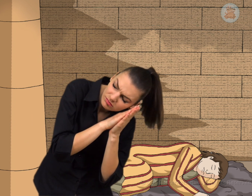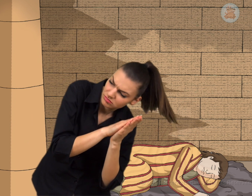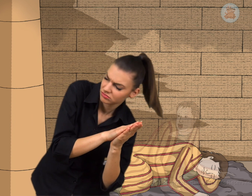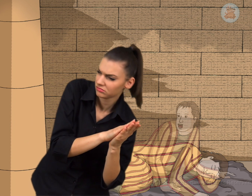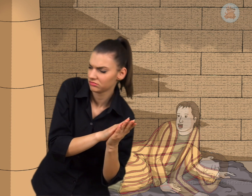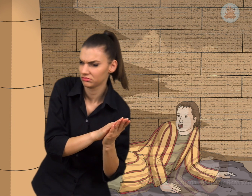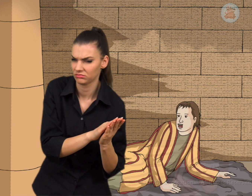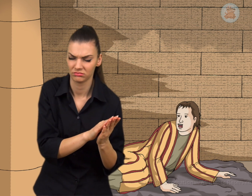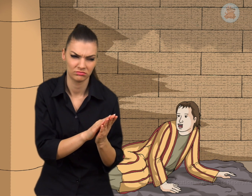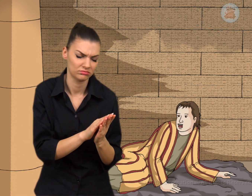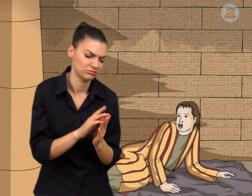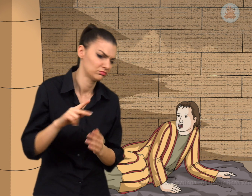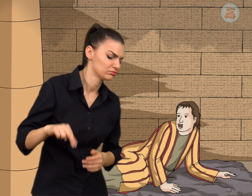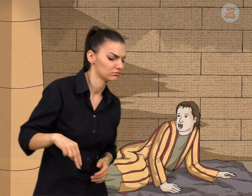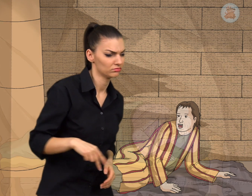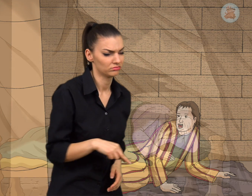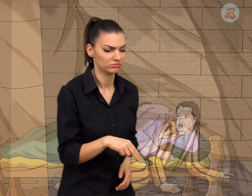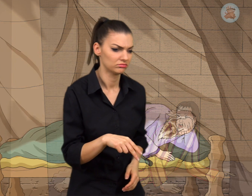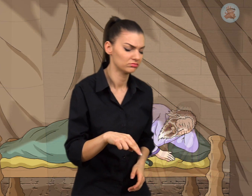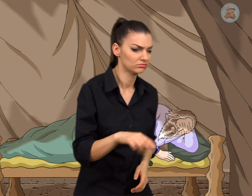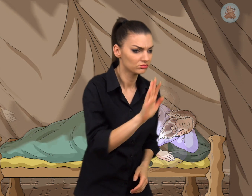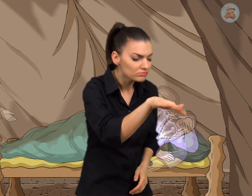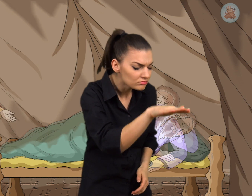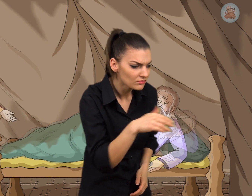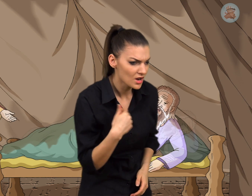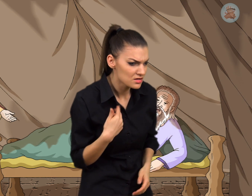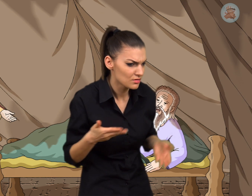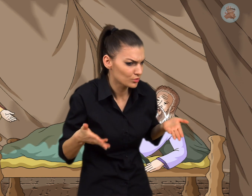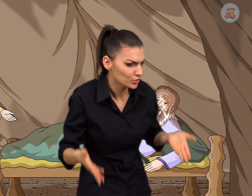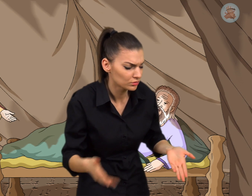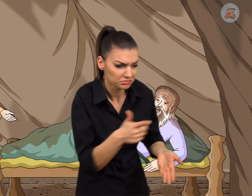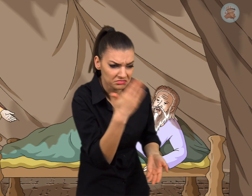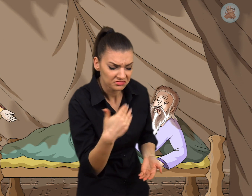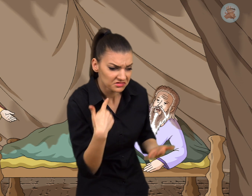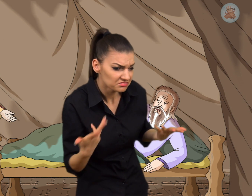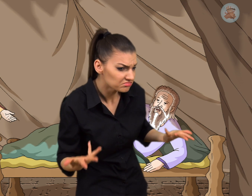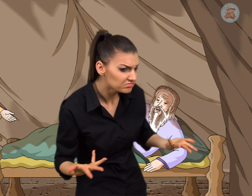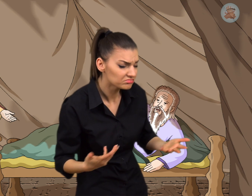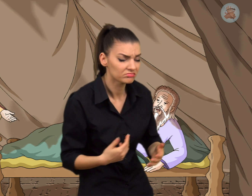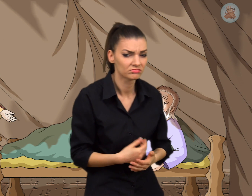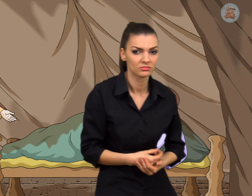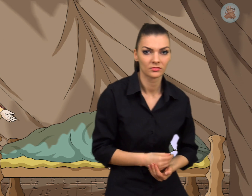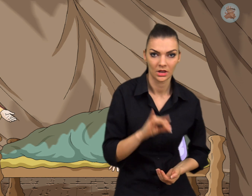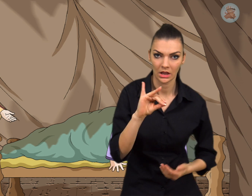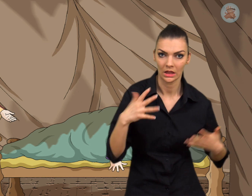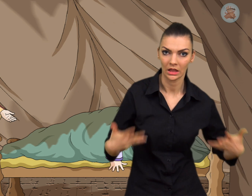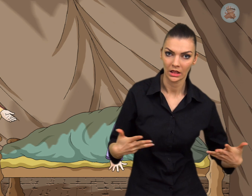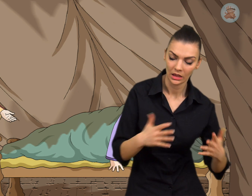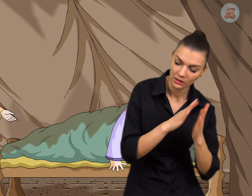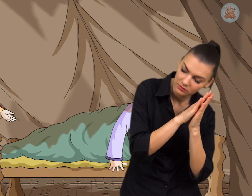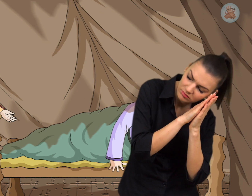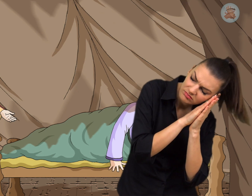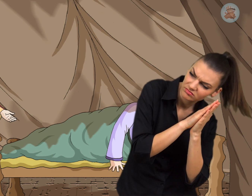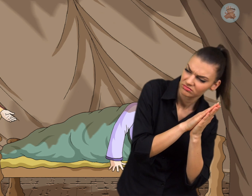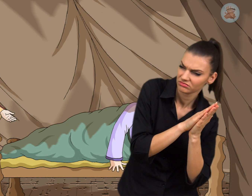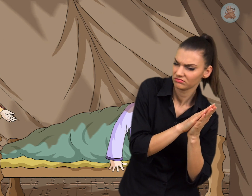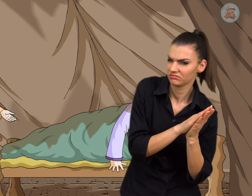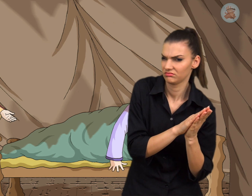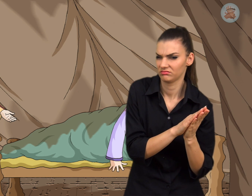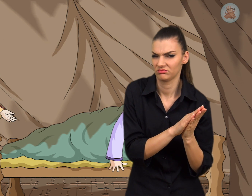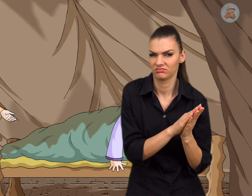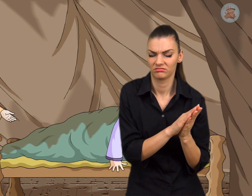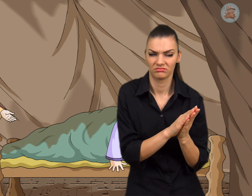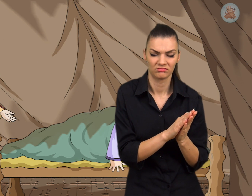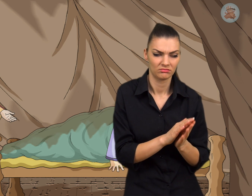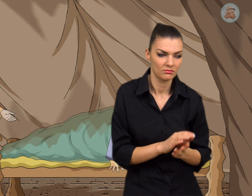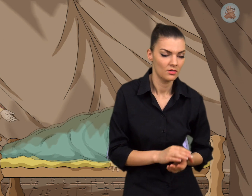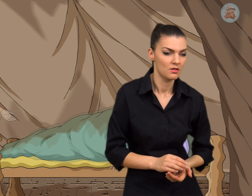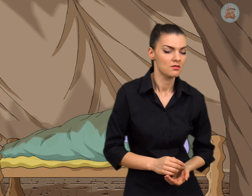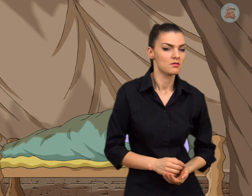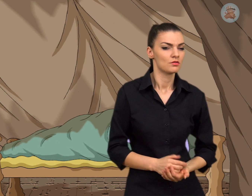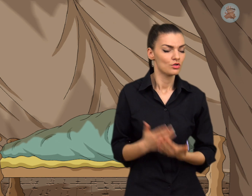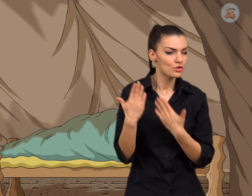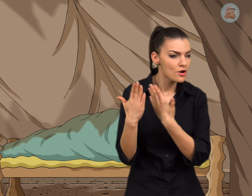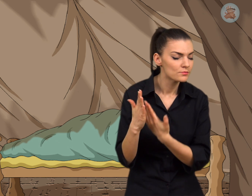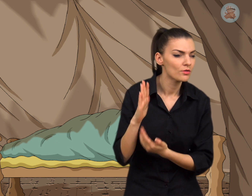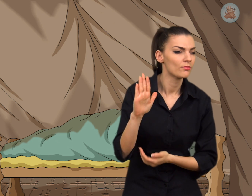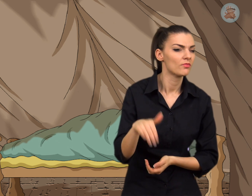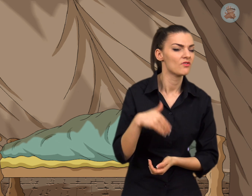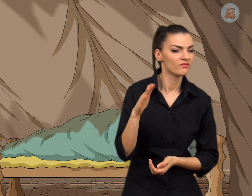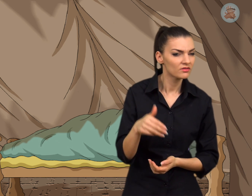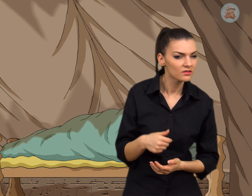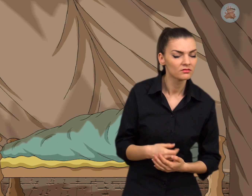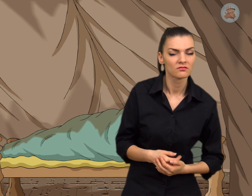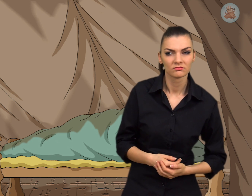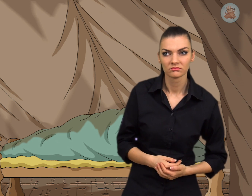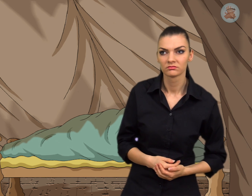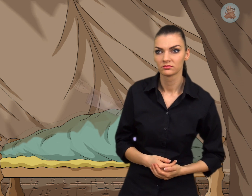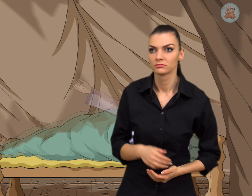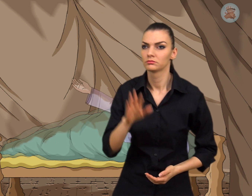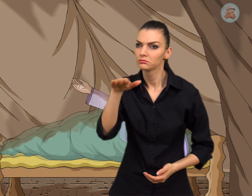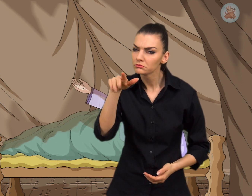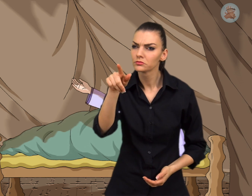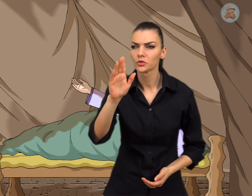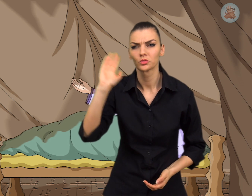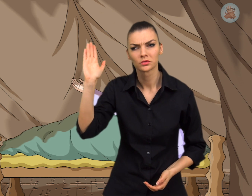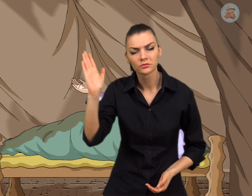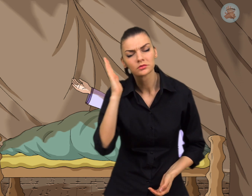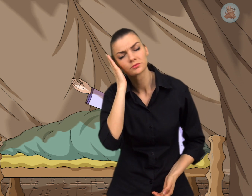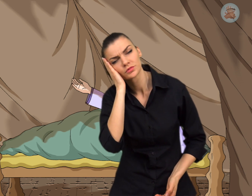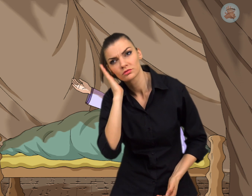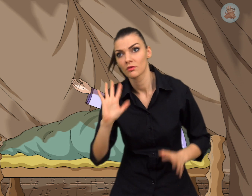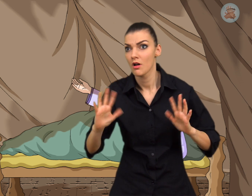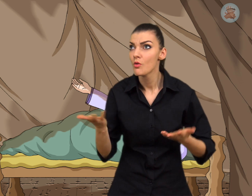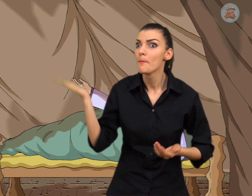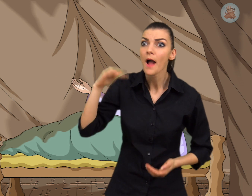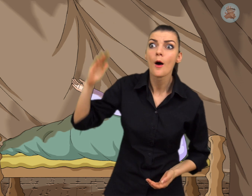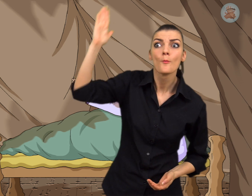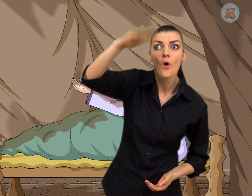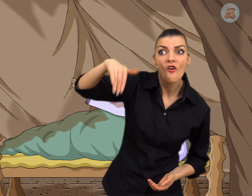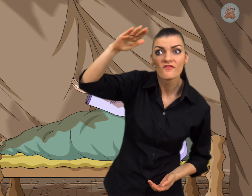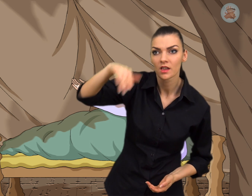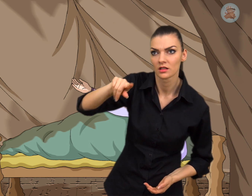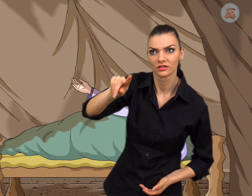He got up, went to Eli, and said, “Here I am, for you have called me.” Then Eli realized that it was the LORD who was calling the boy.